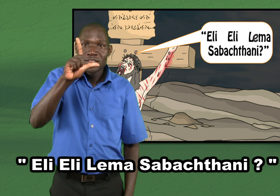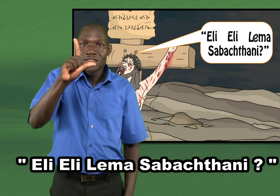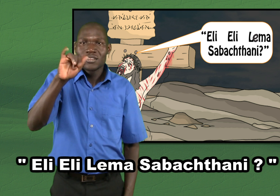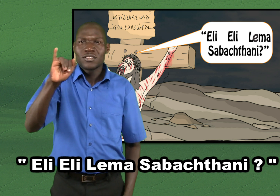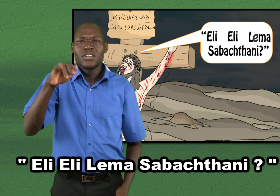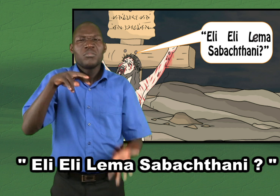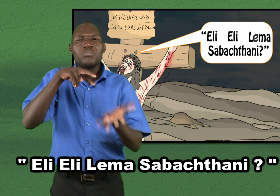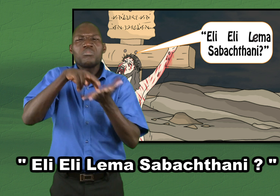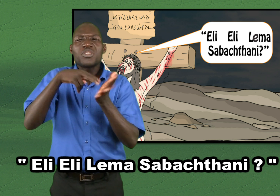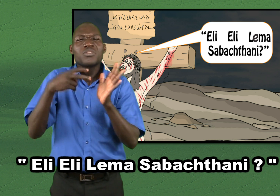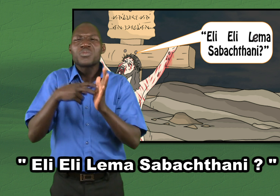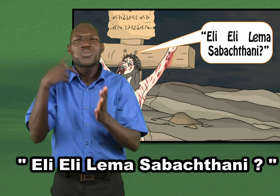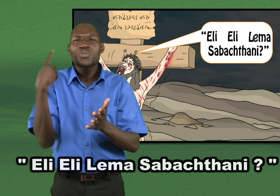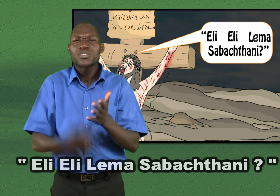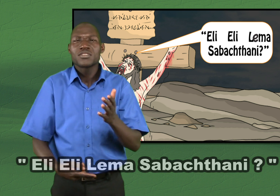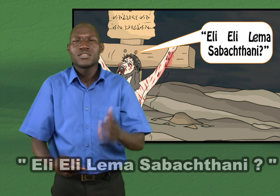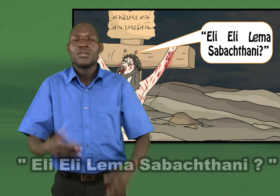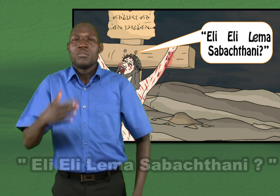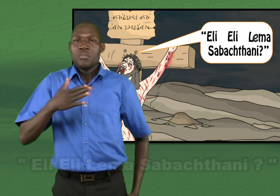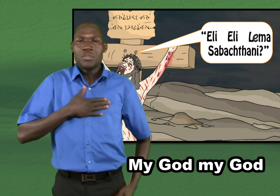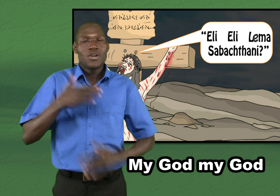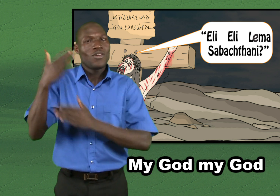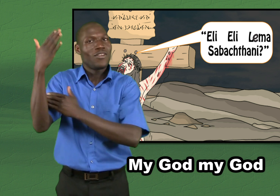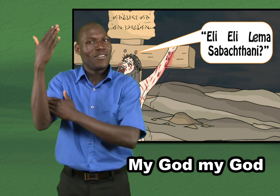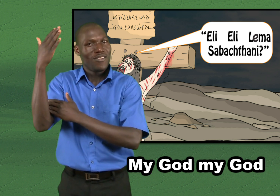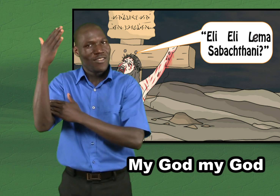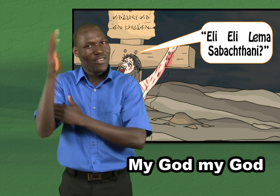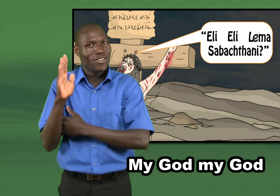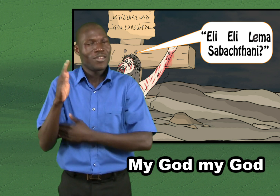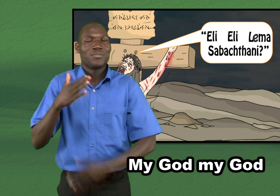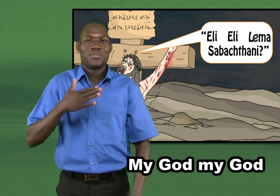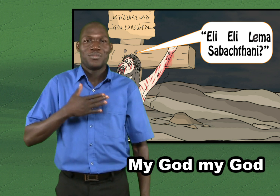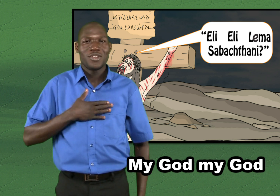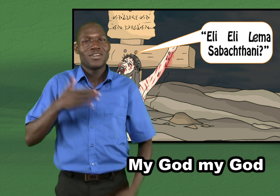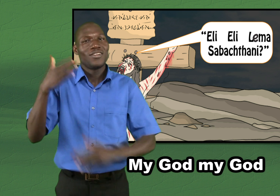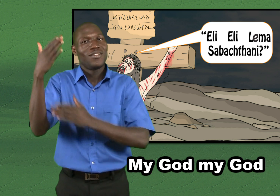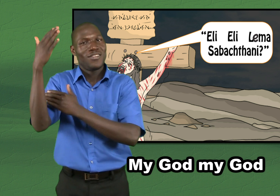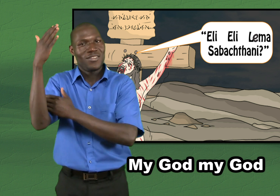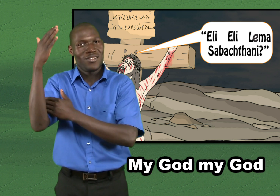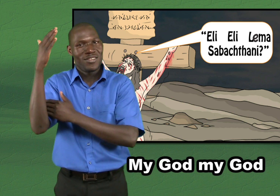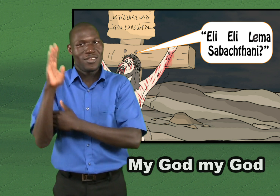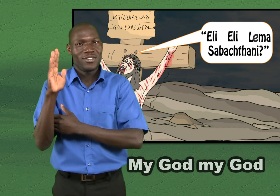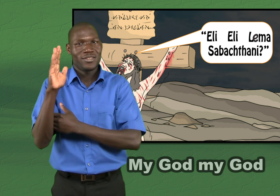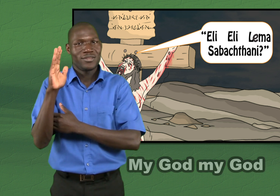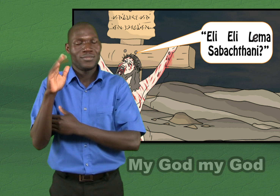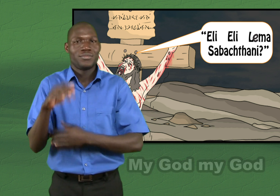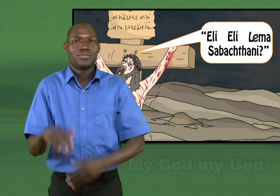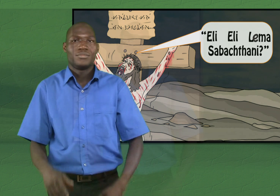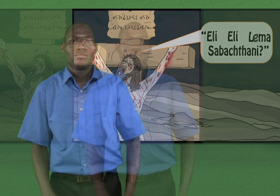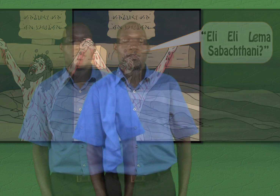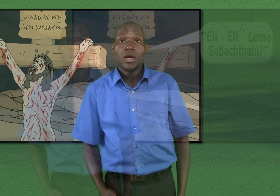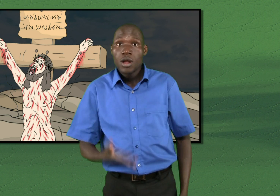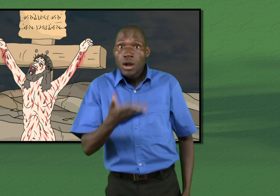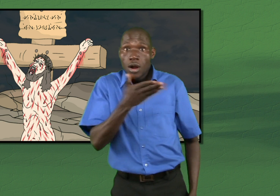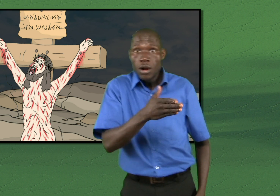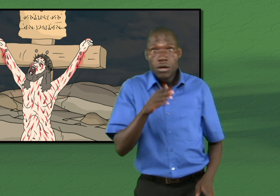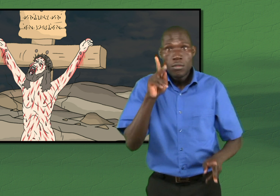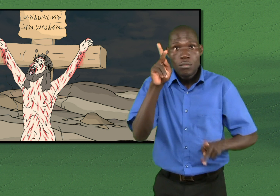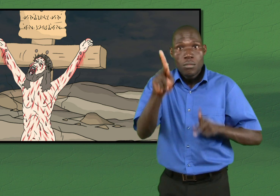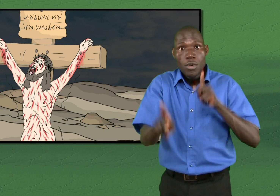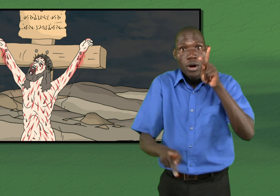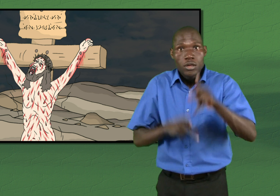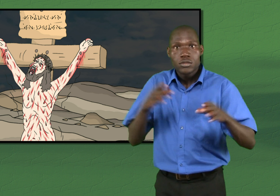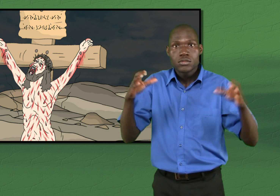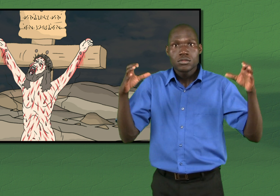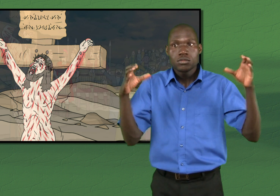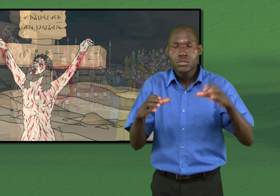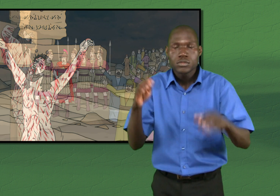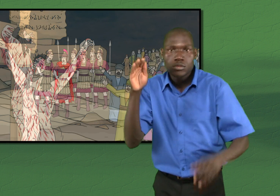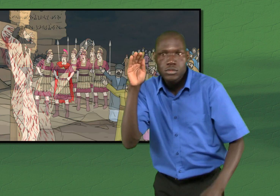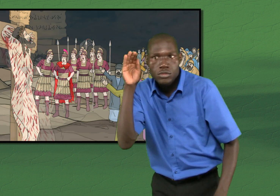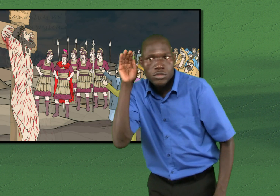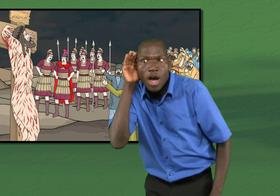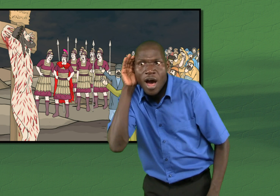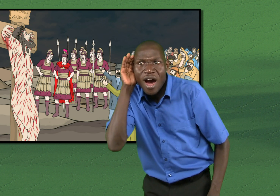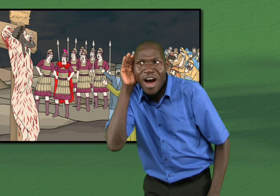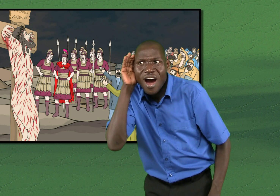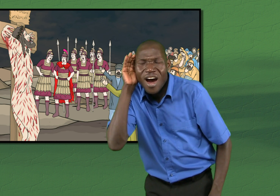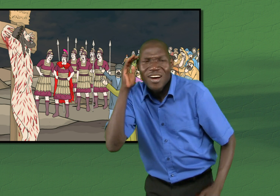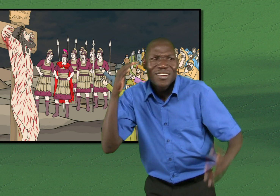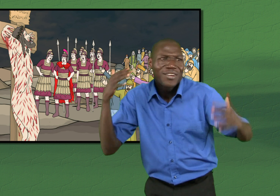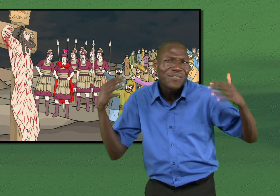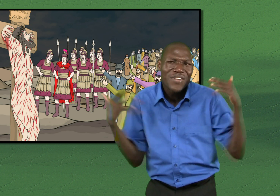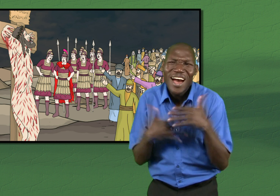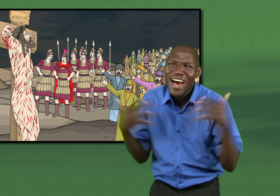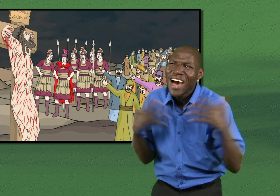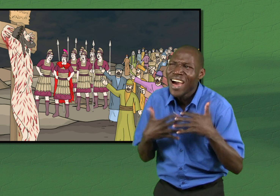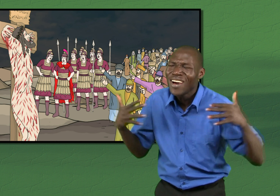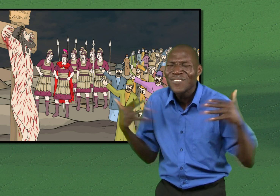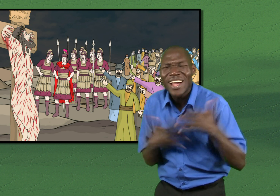which means, “My God, My God, why have You forsaken Me?”